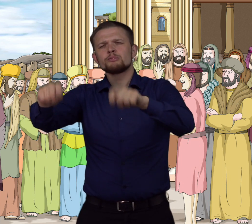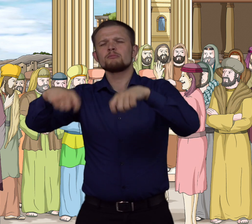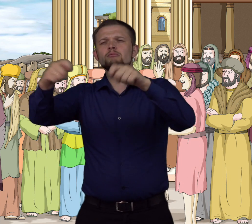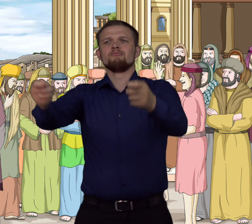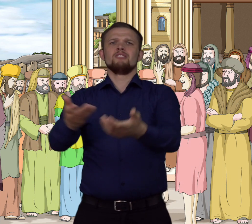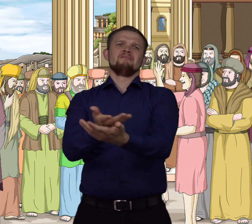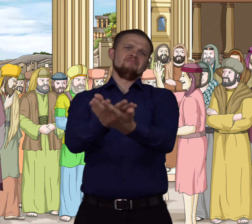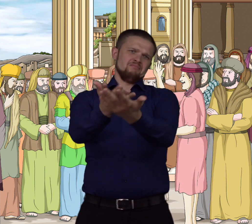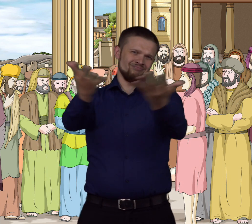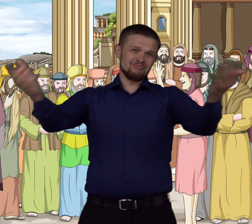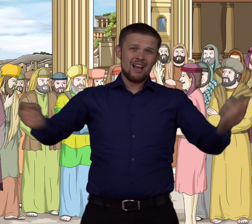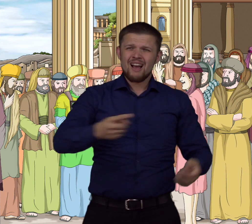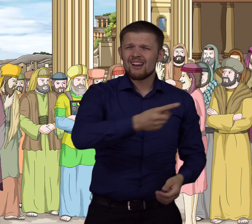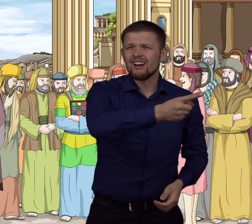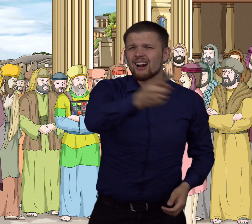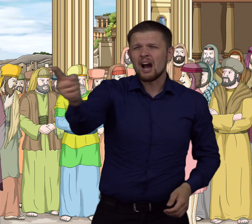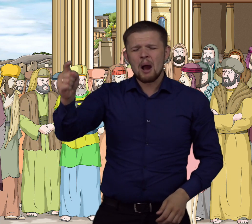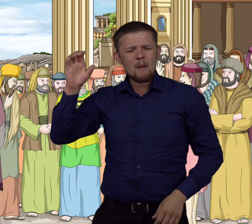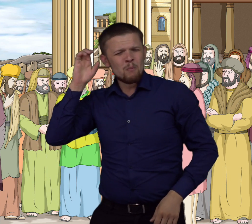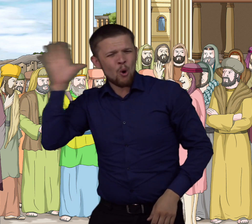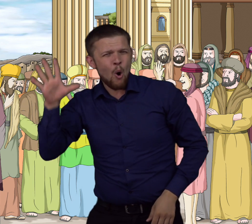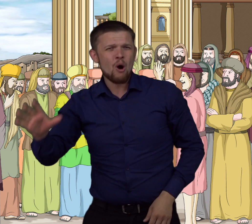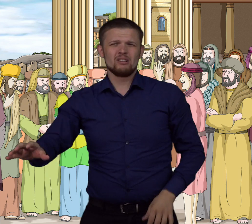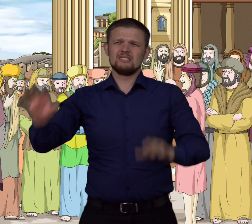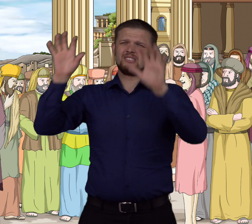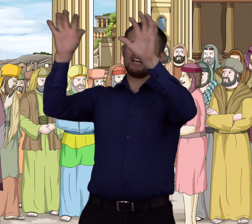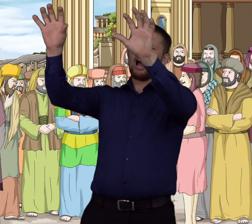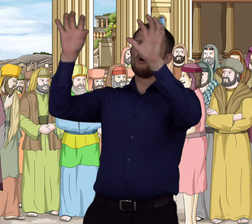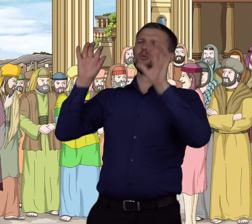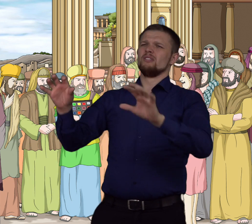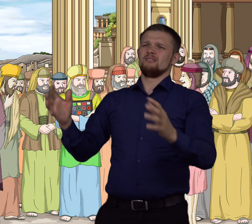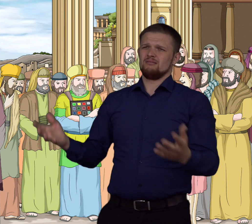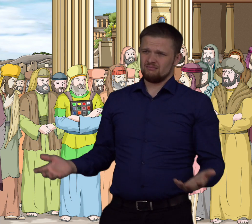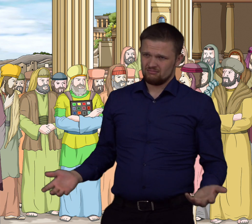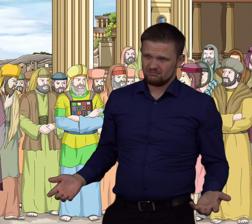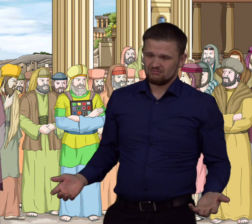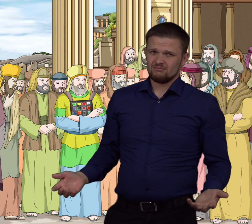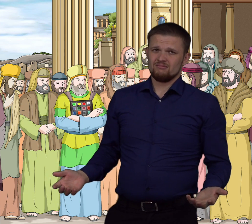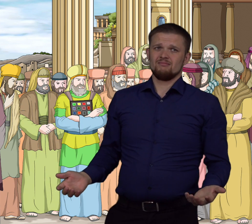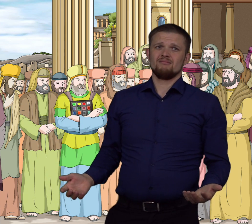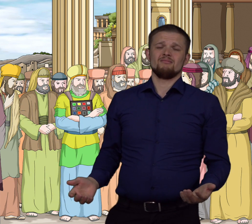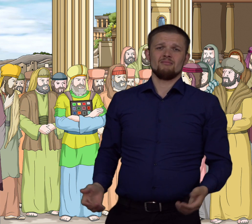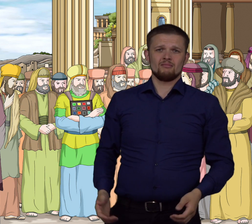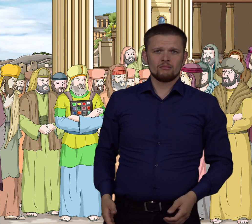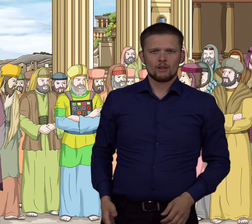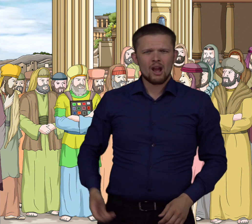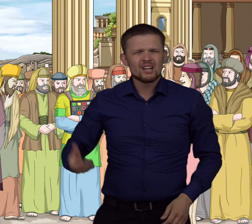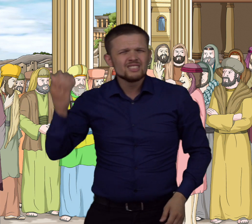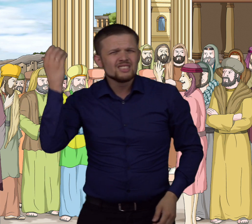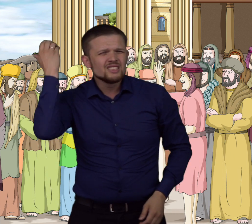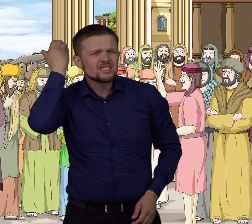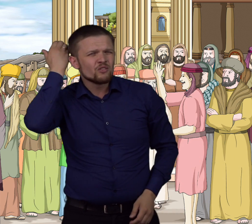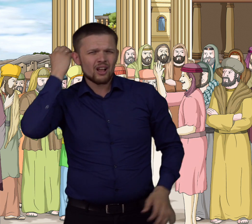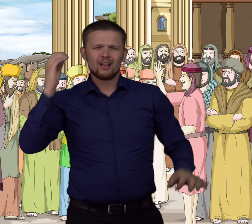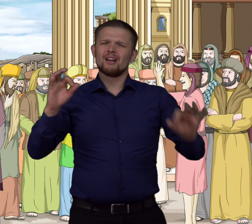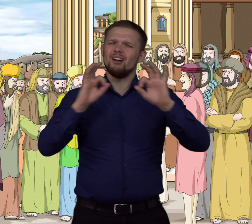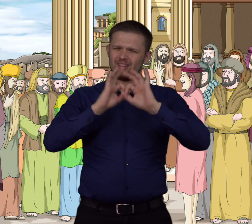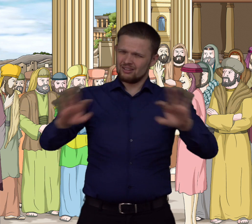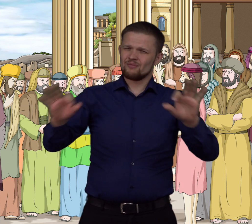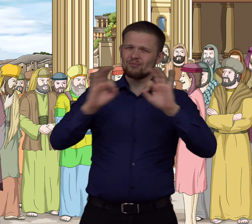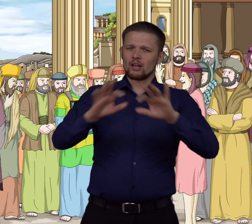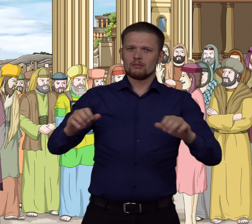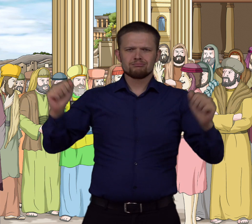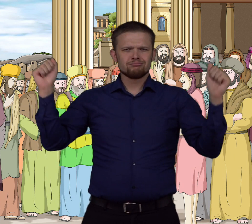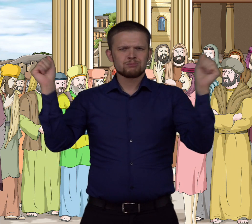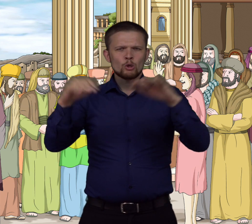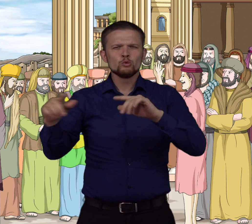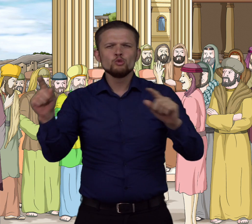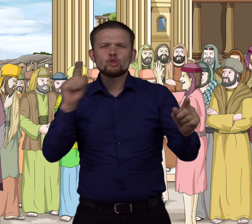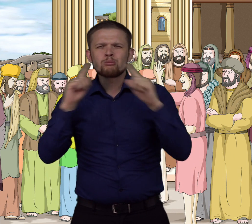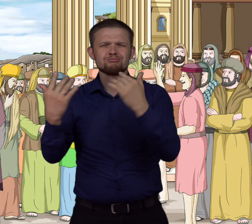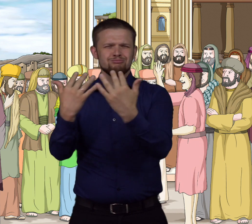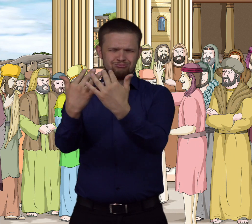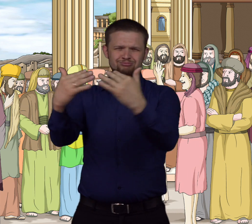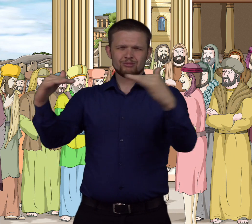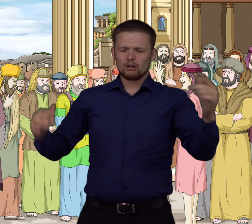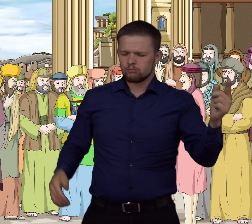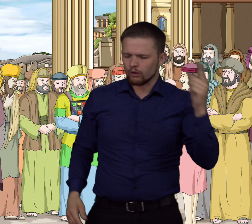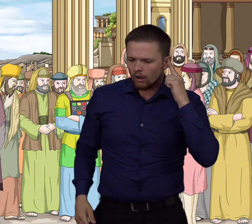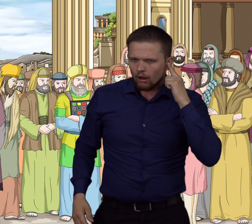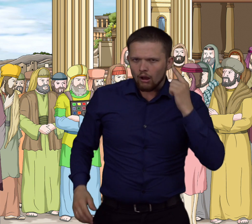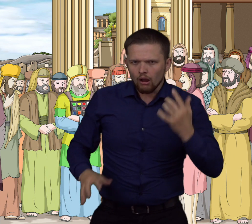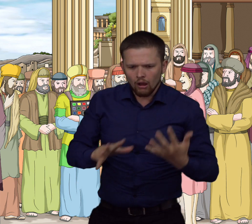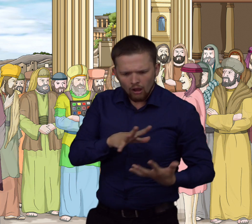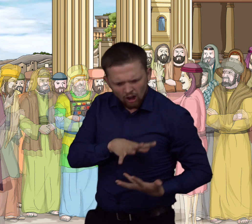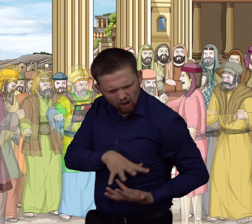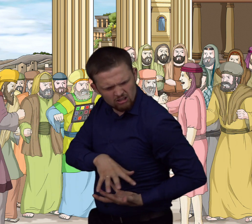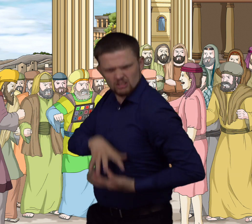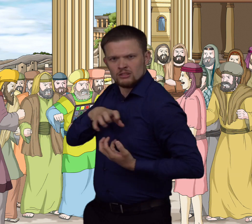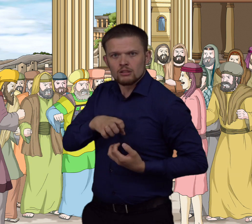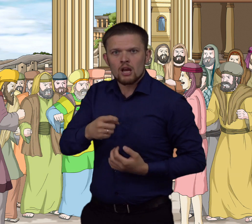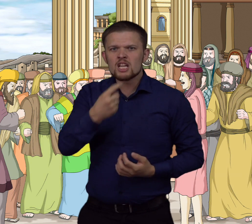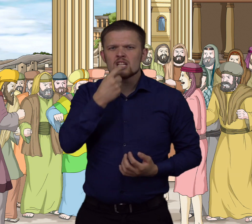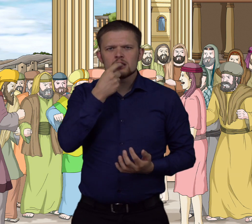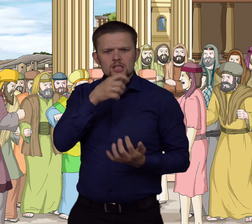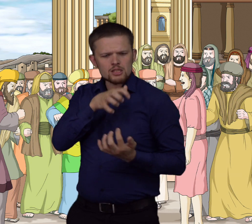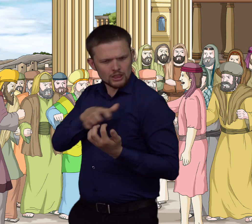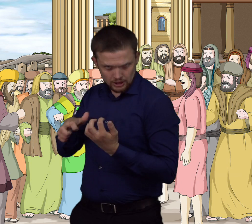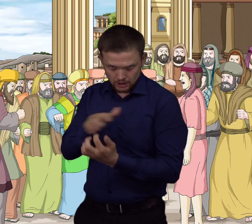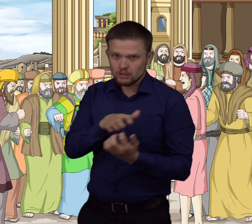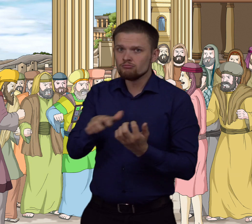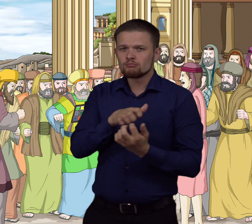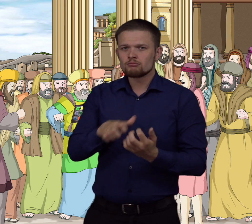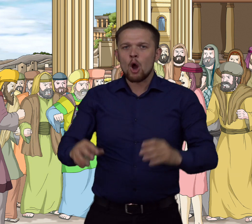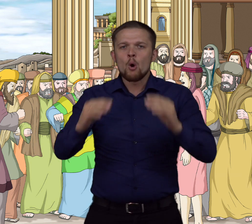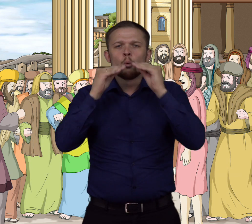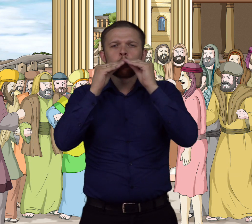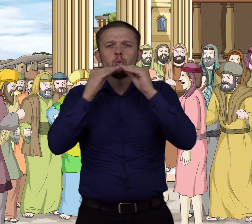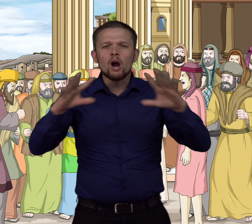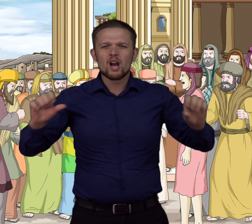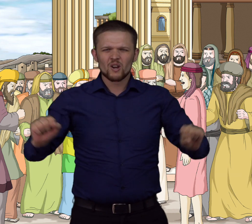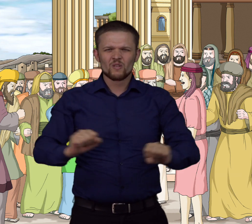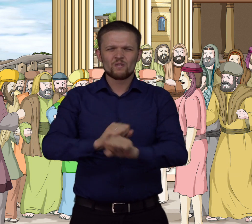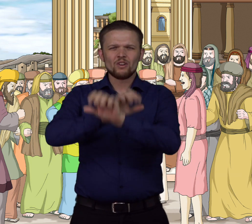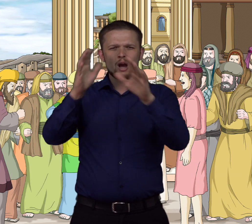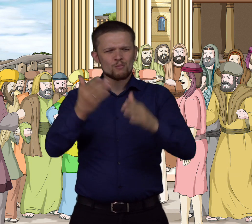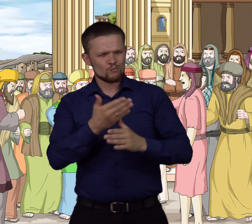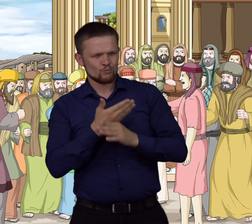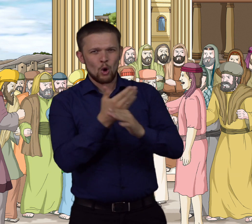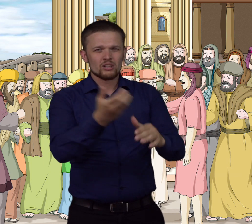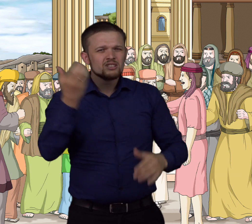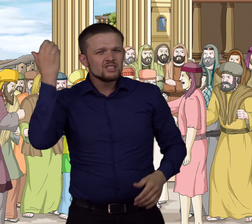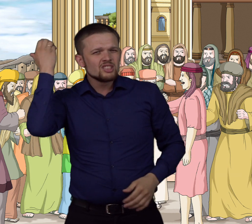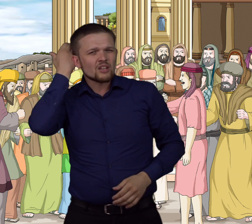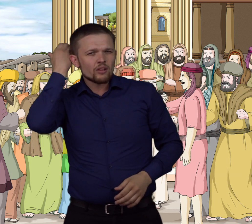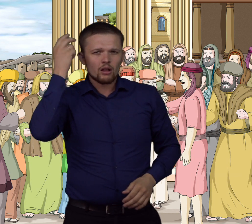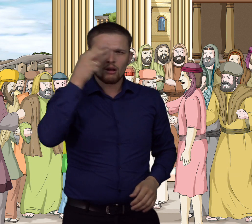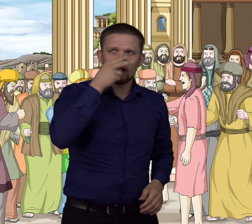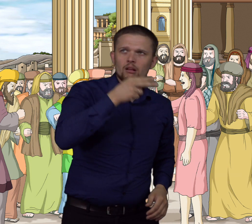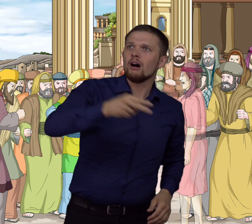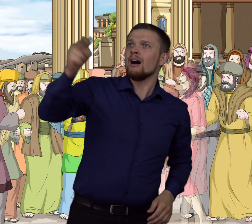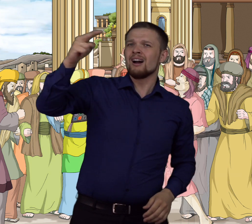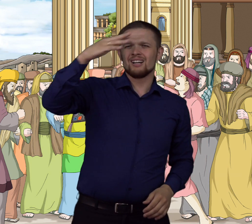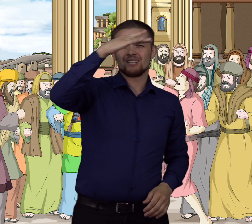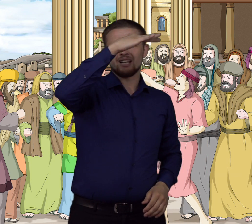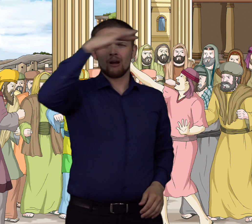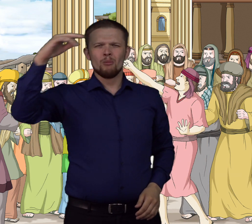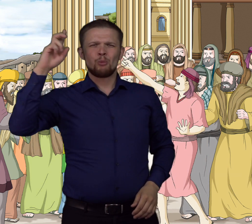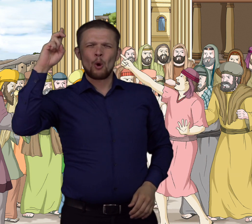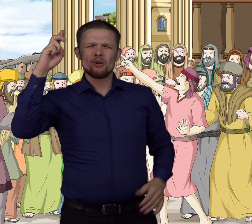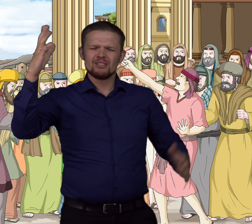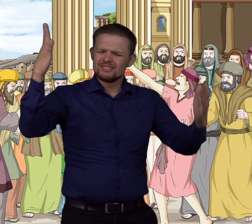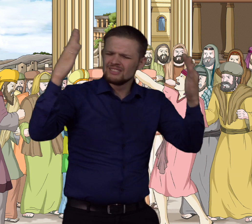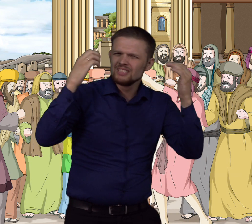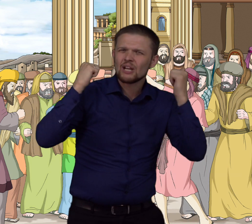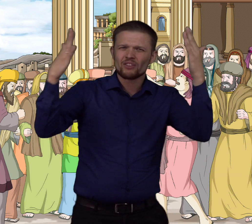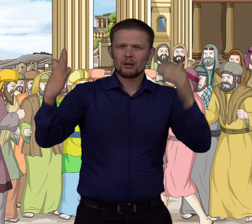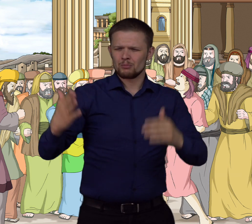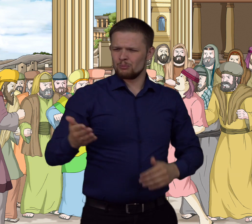On hearing this, the members of the Sanhedrin were enraged, and they gnashed their teeth at him.